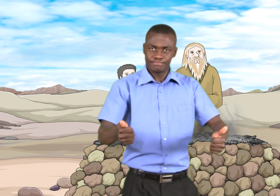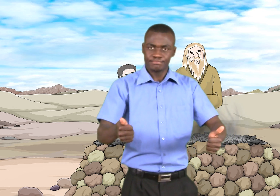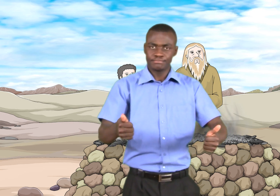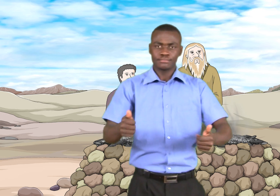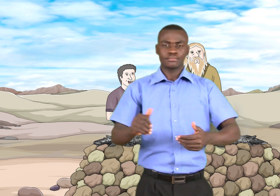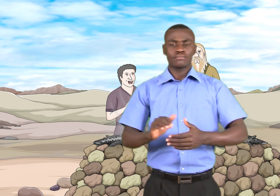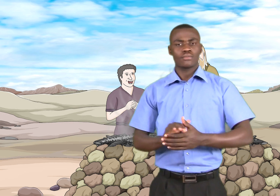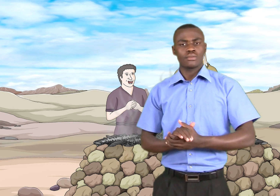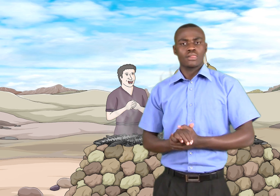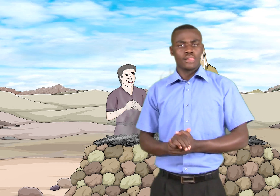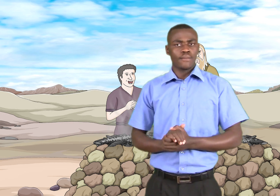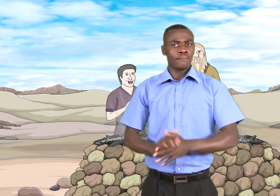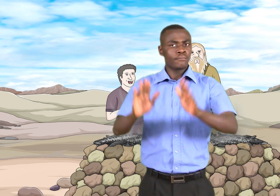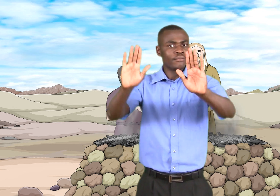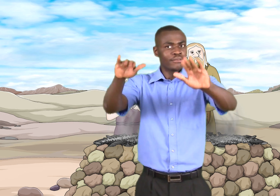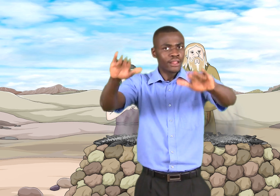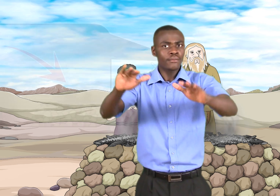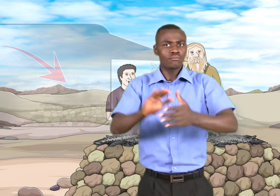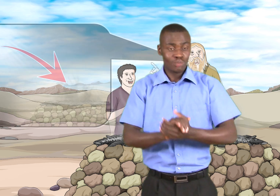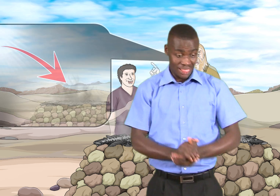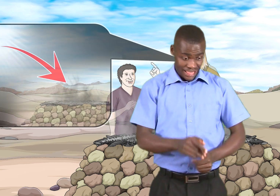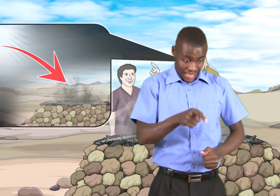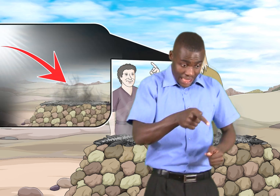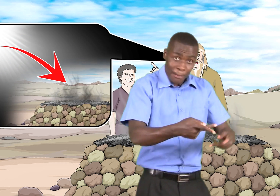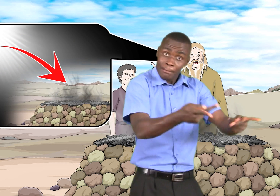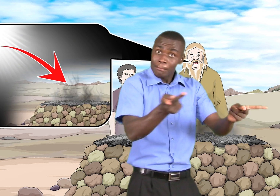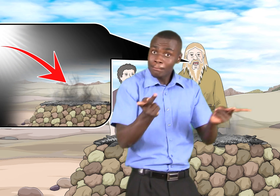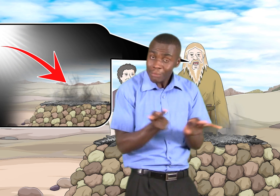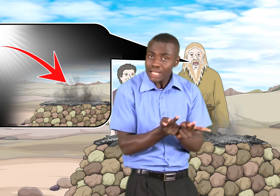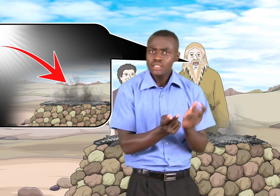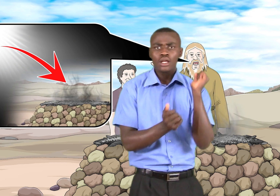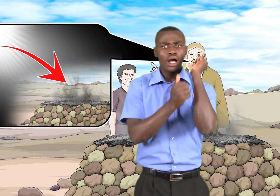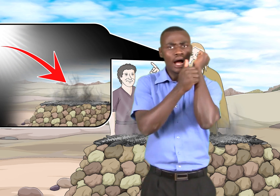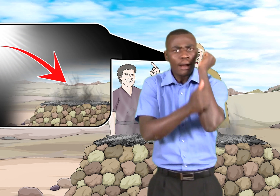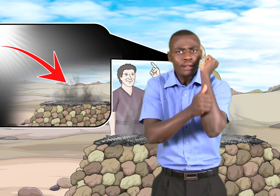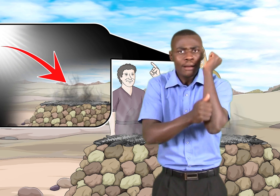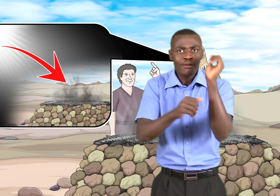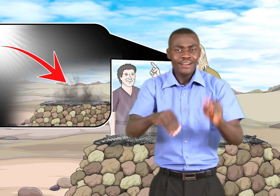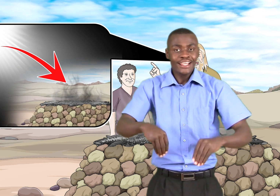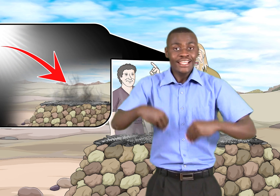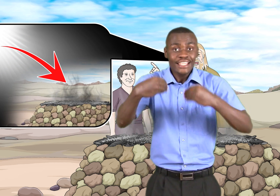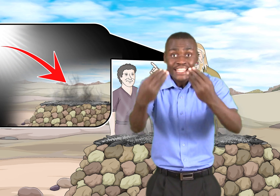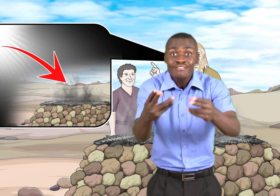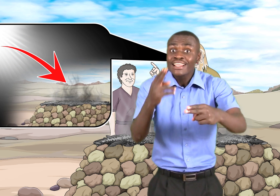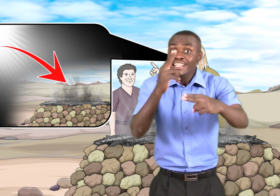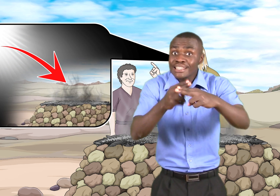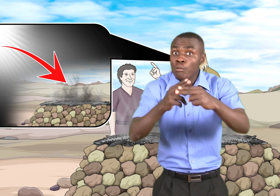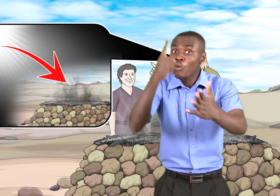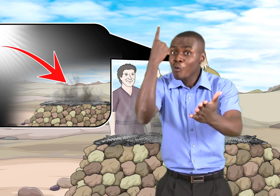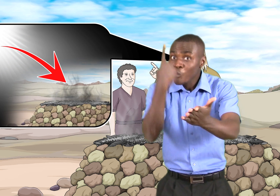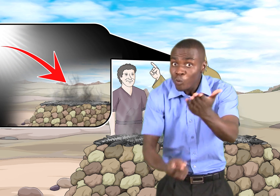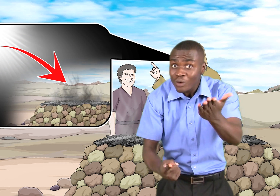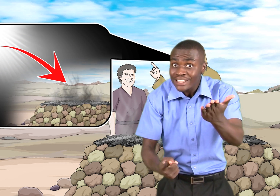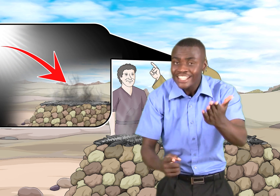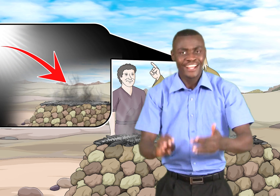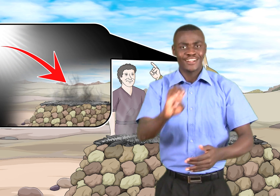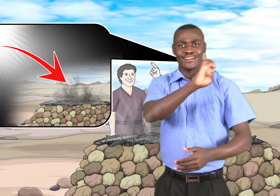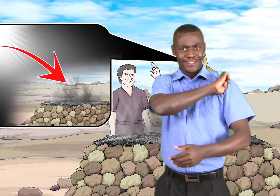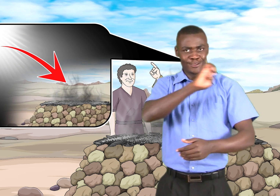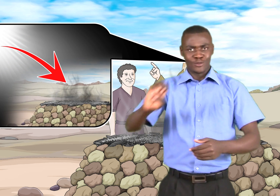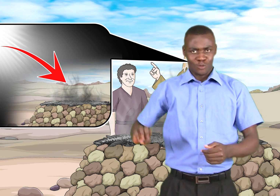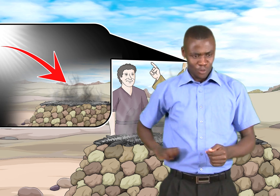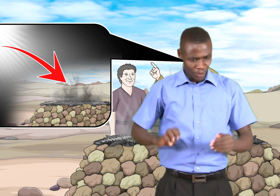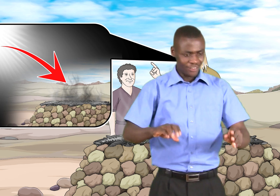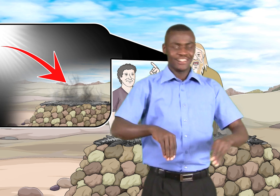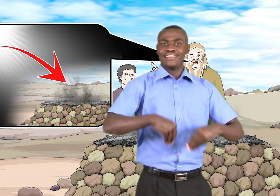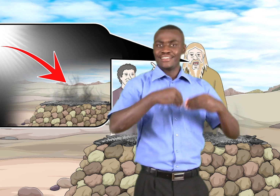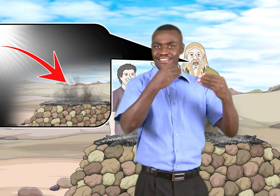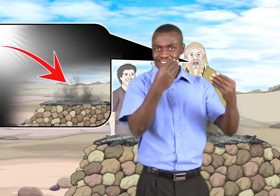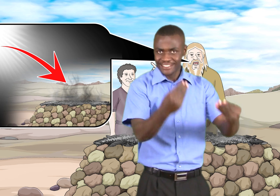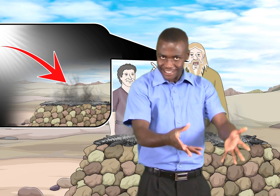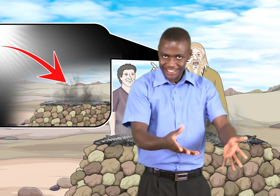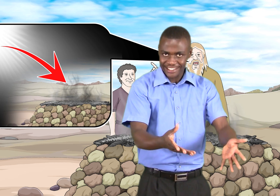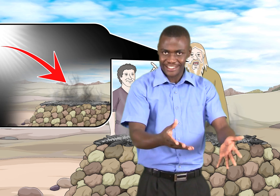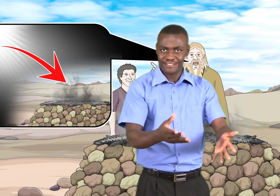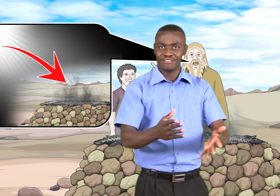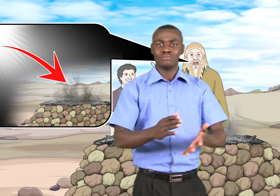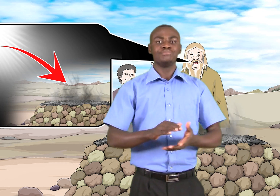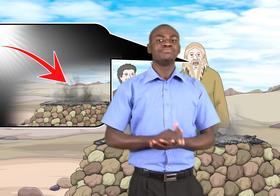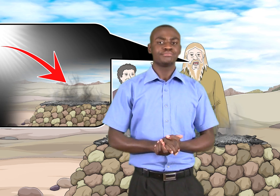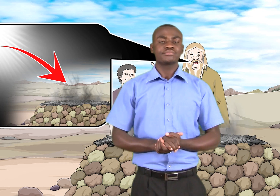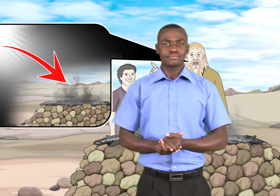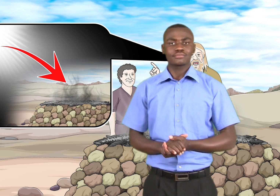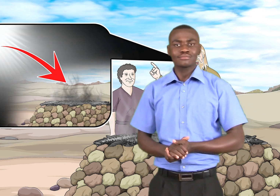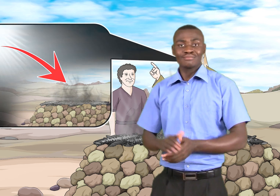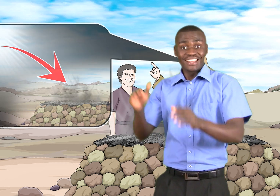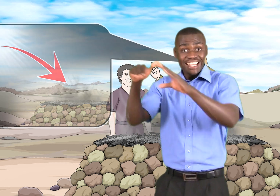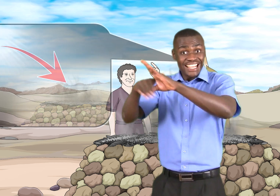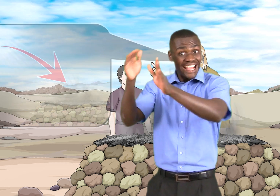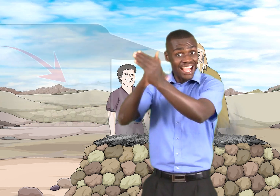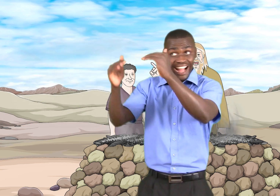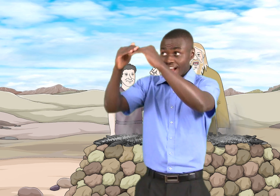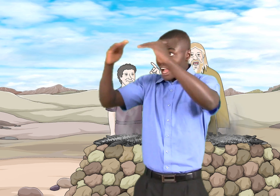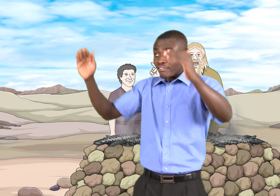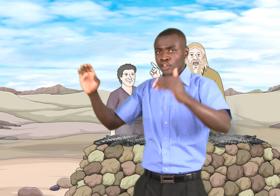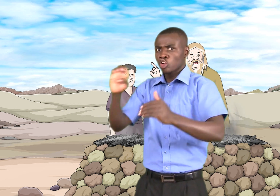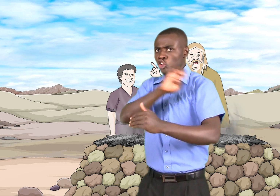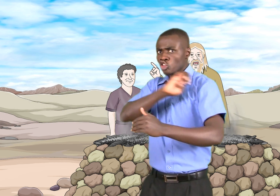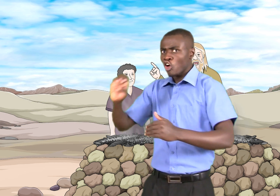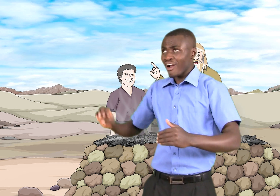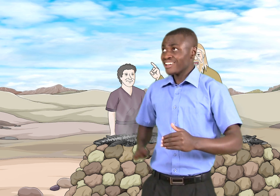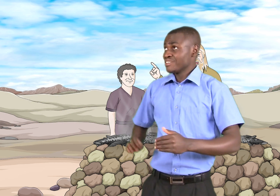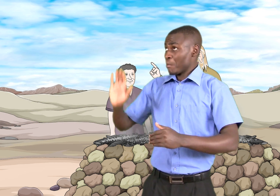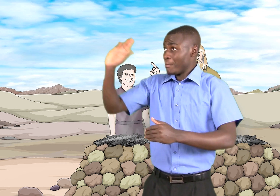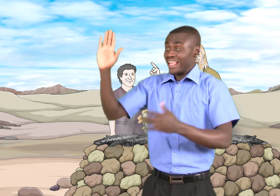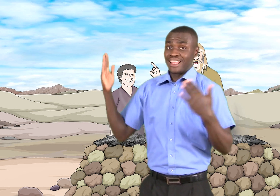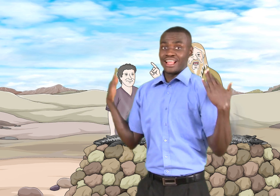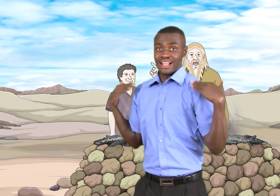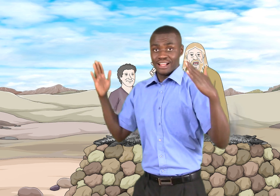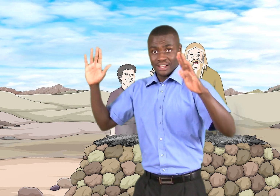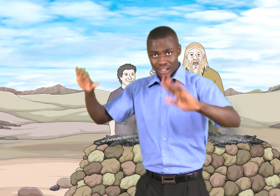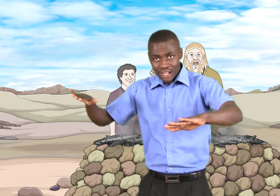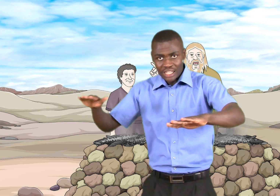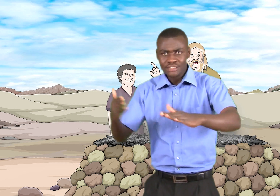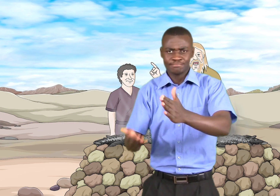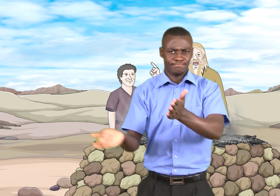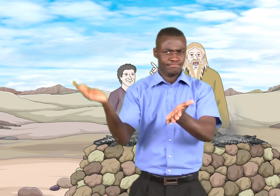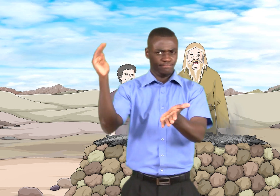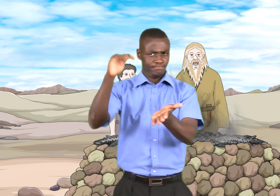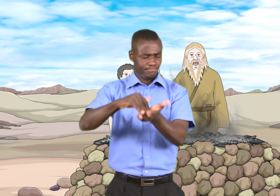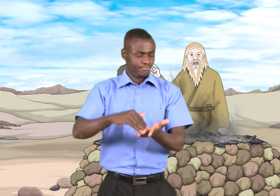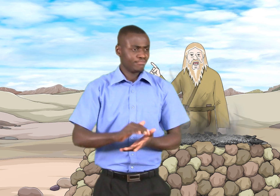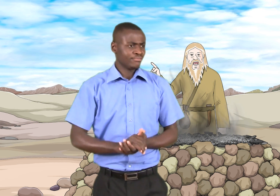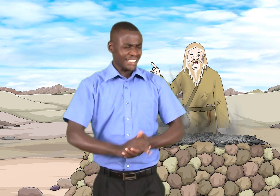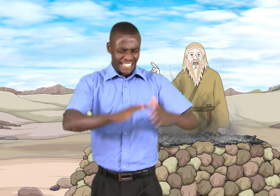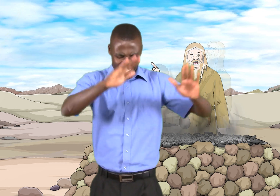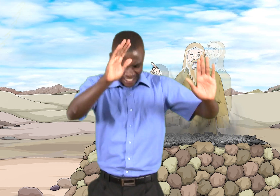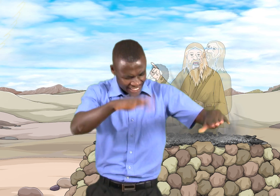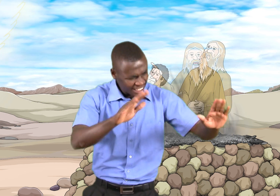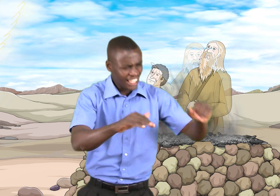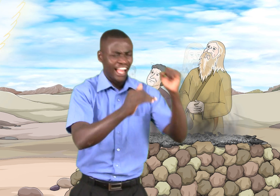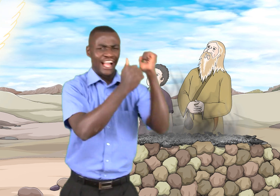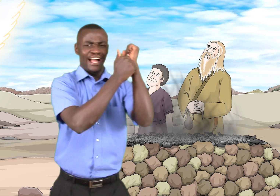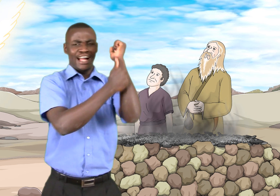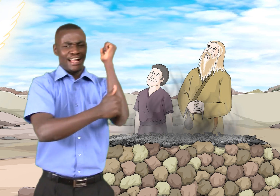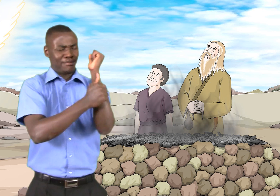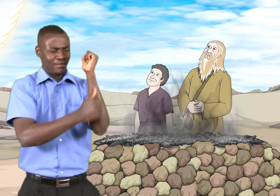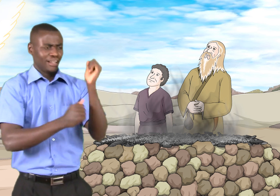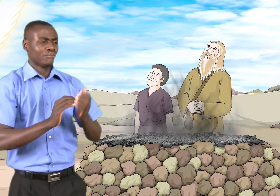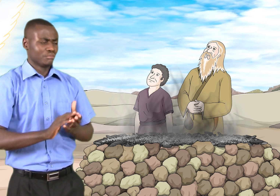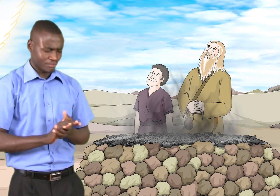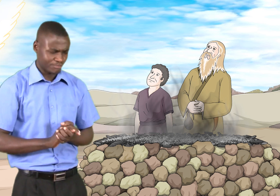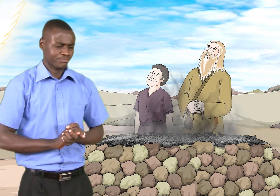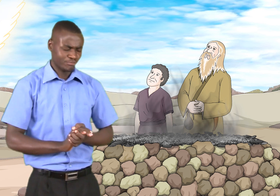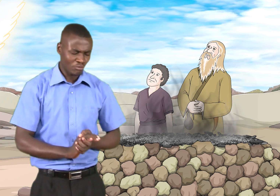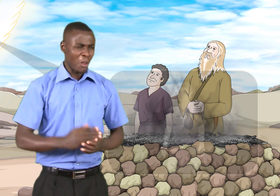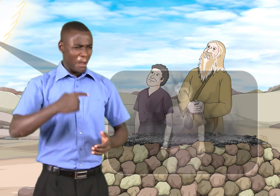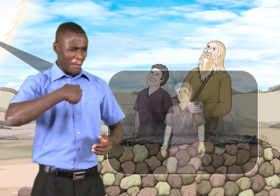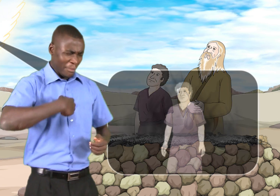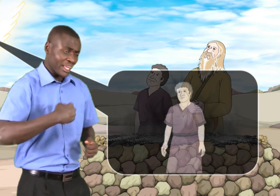And Abraham called that place The LORD Will Provide. So to this day it is said, “On the mountain of the LORD it will be provided.”